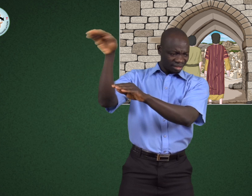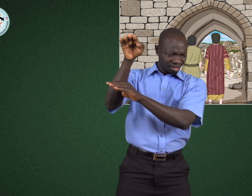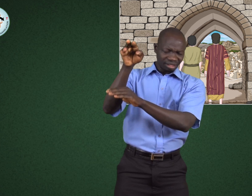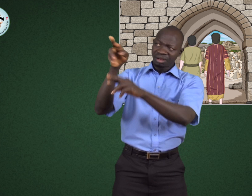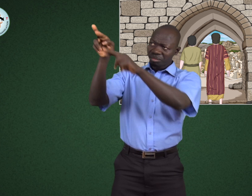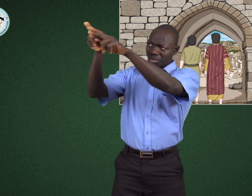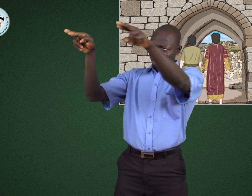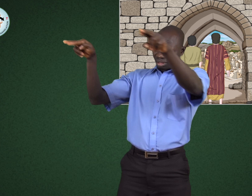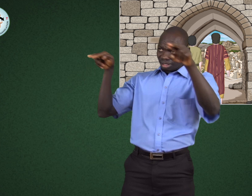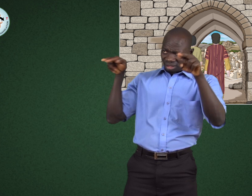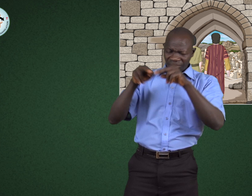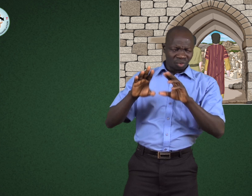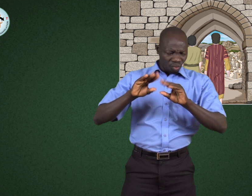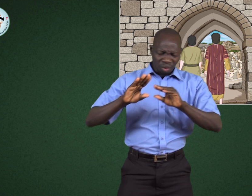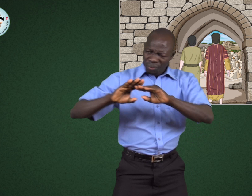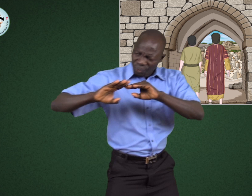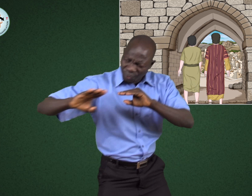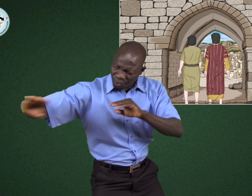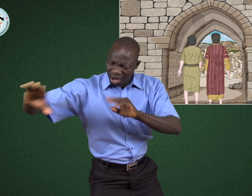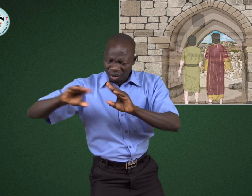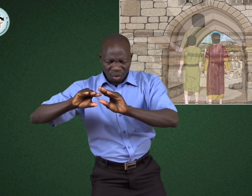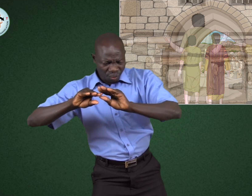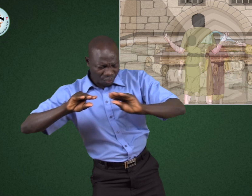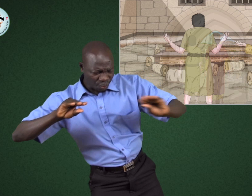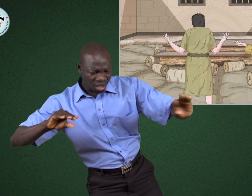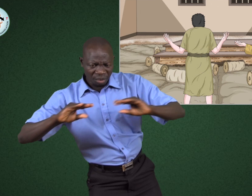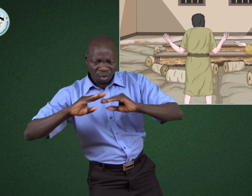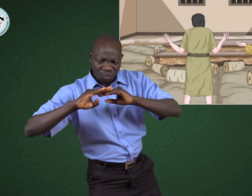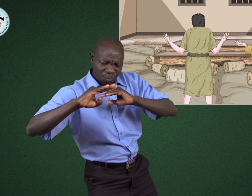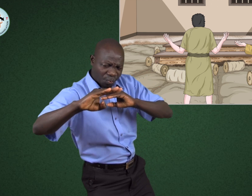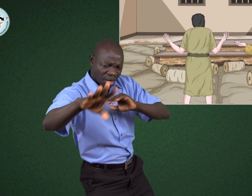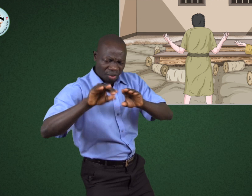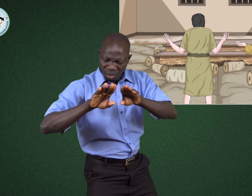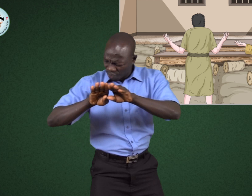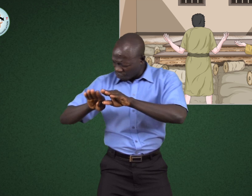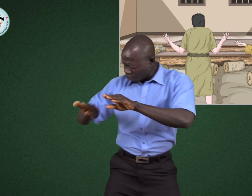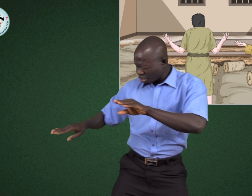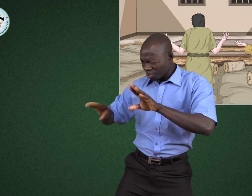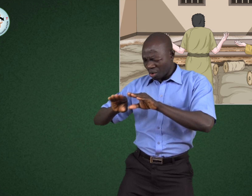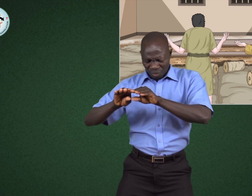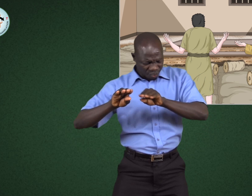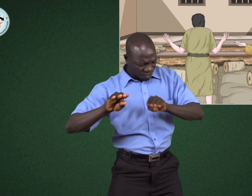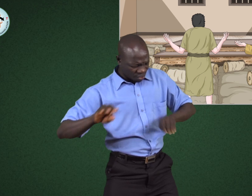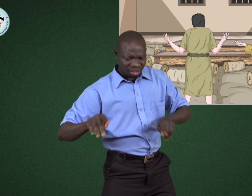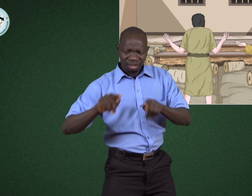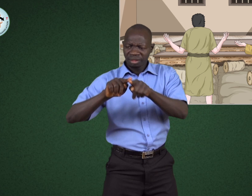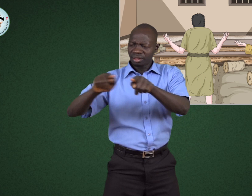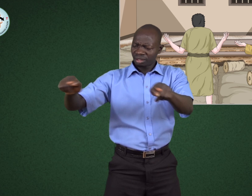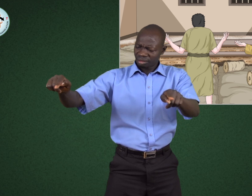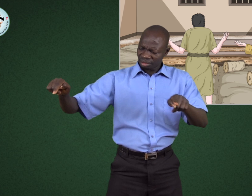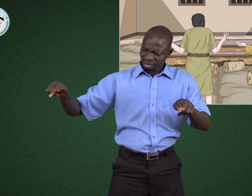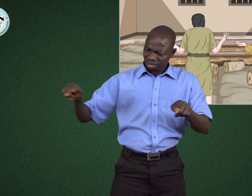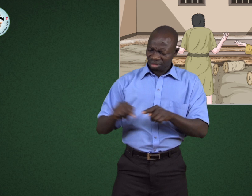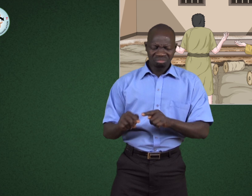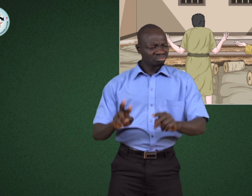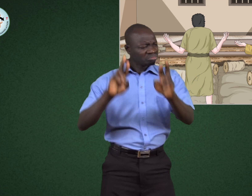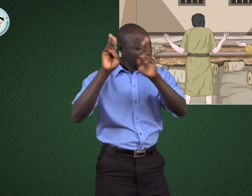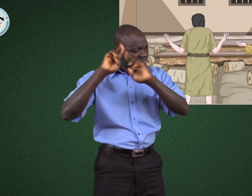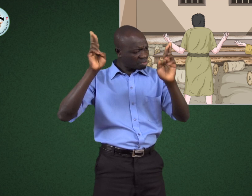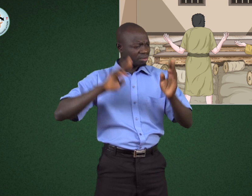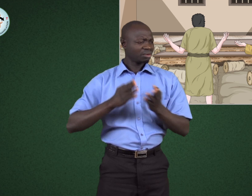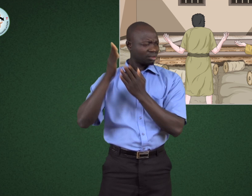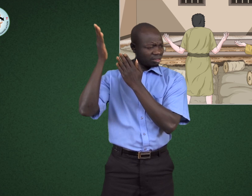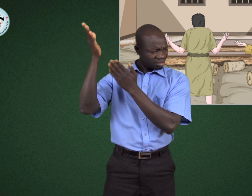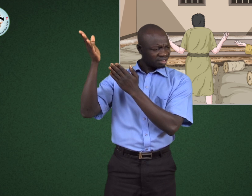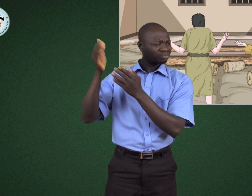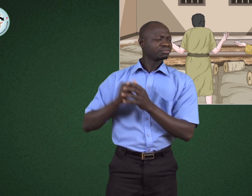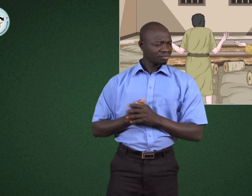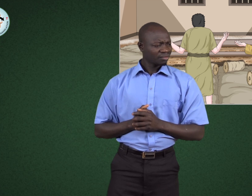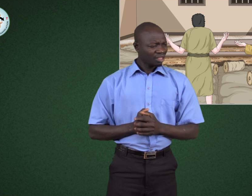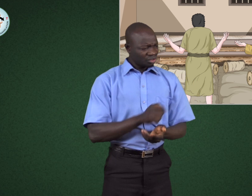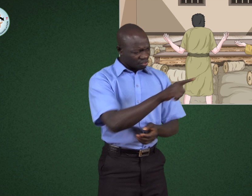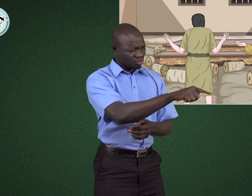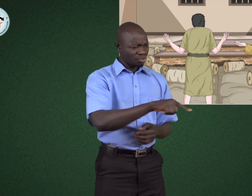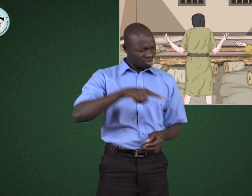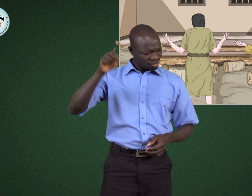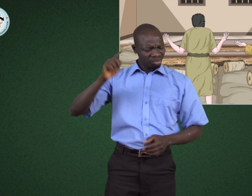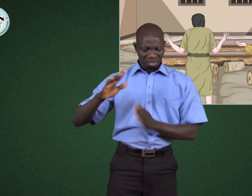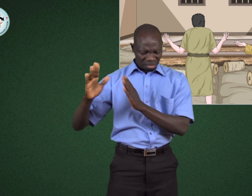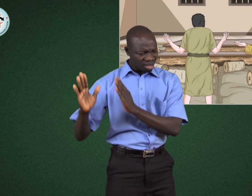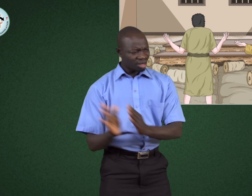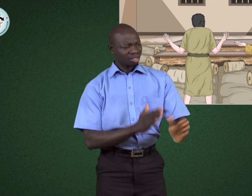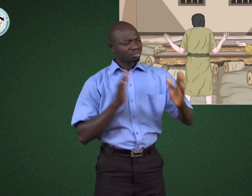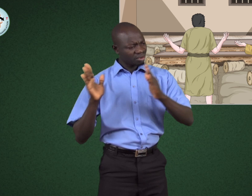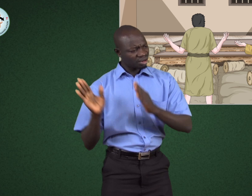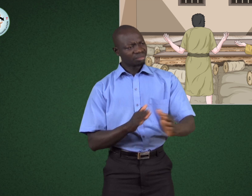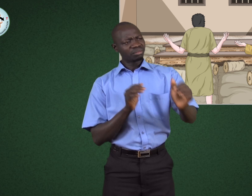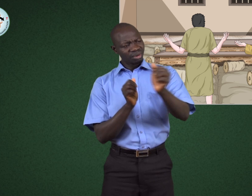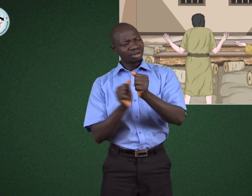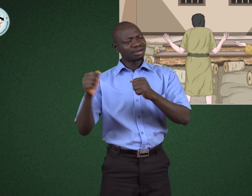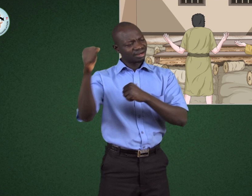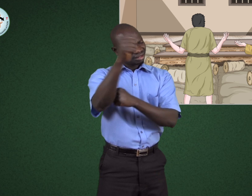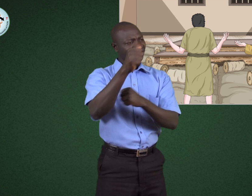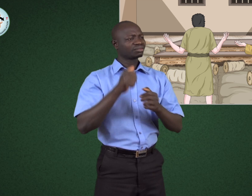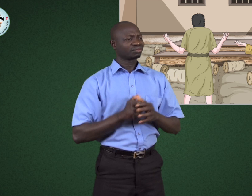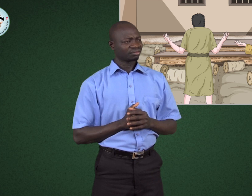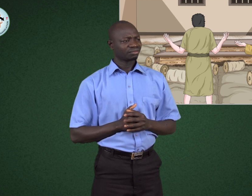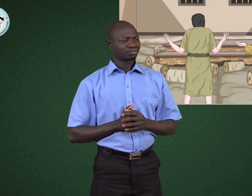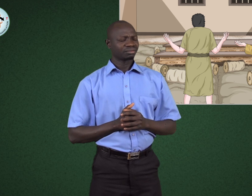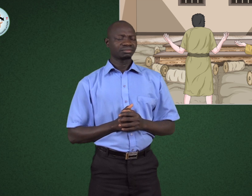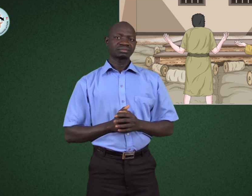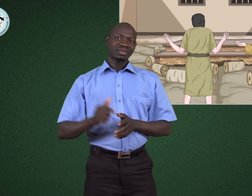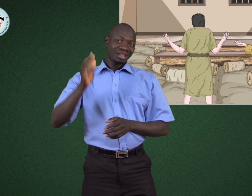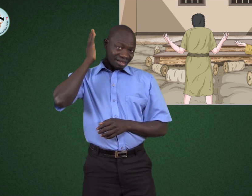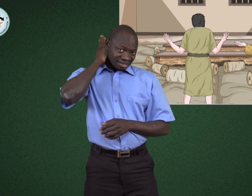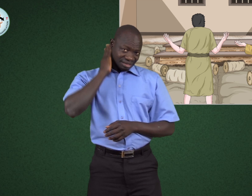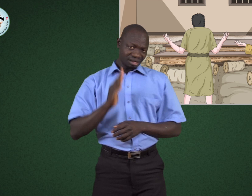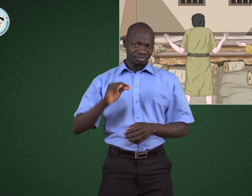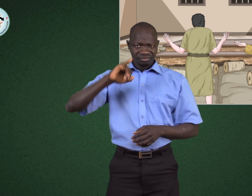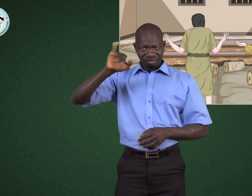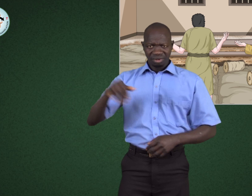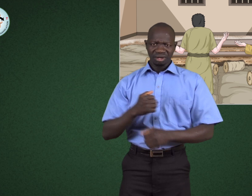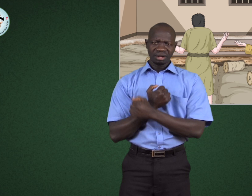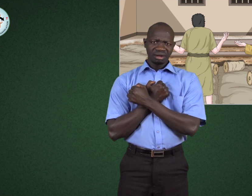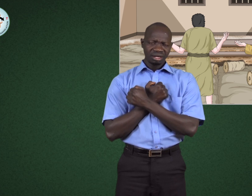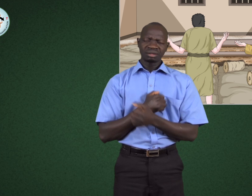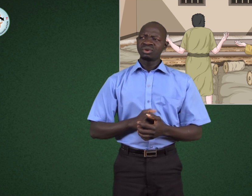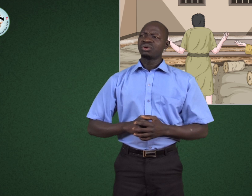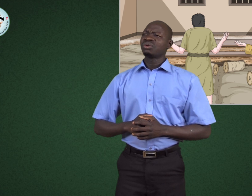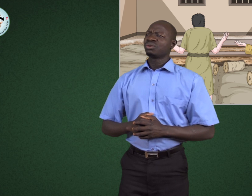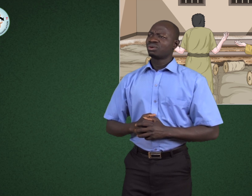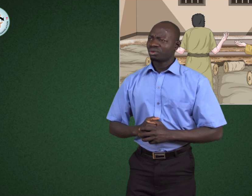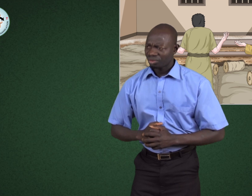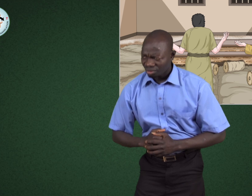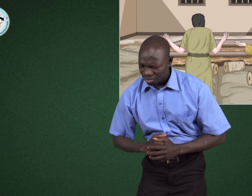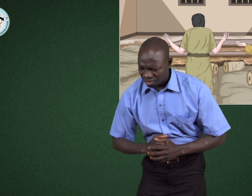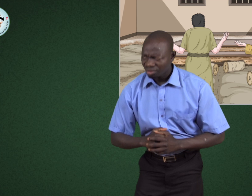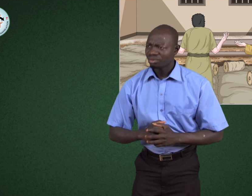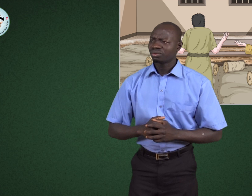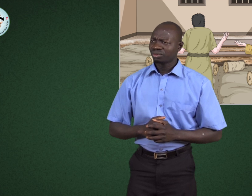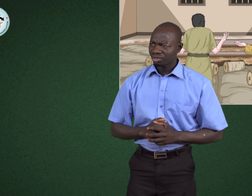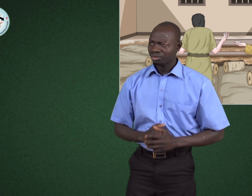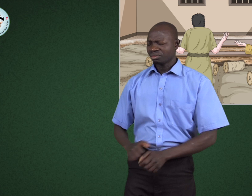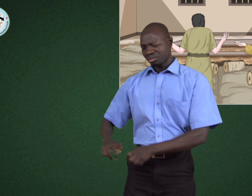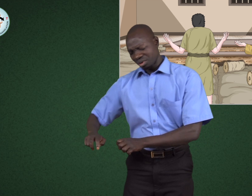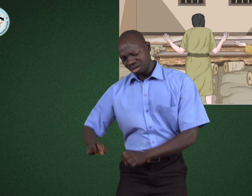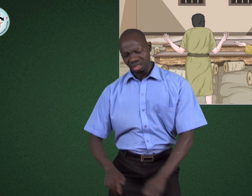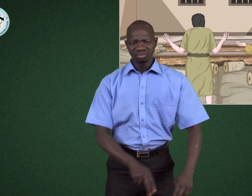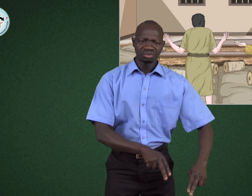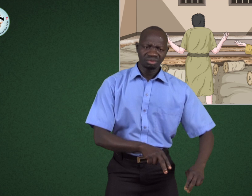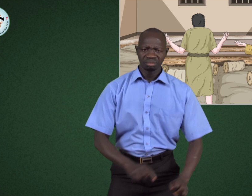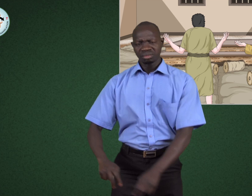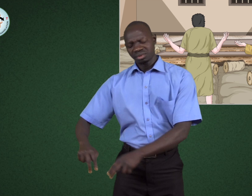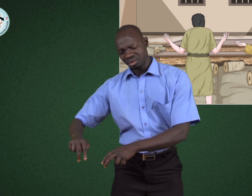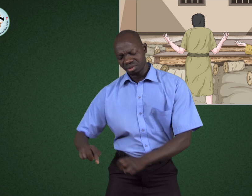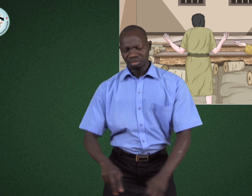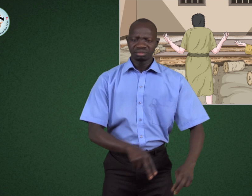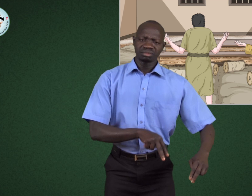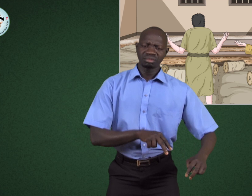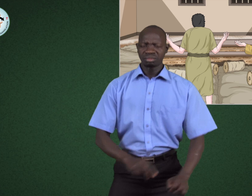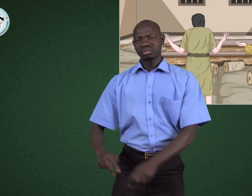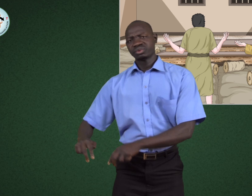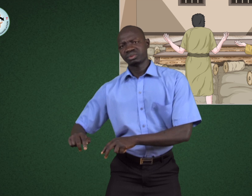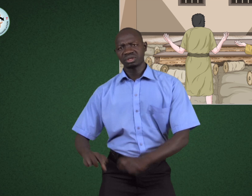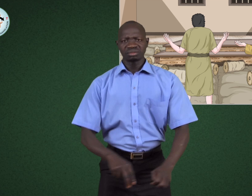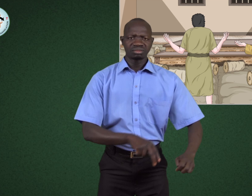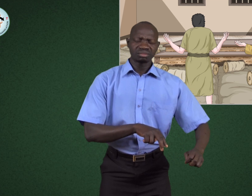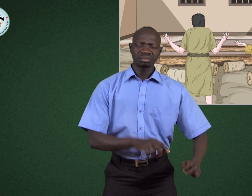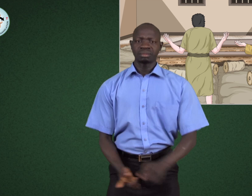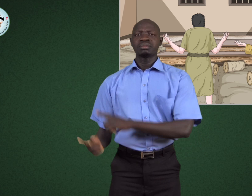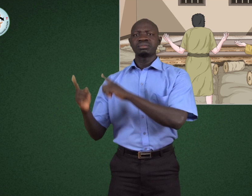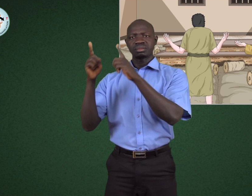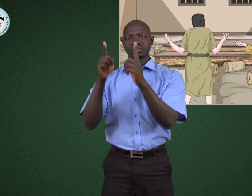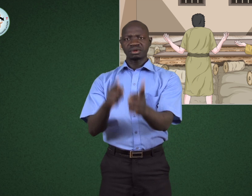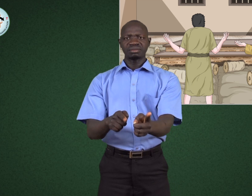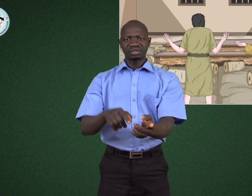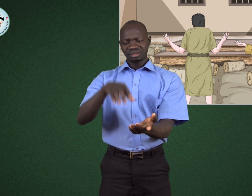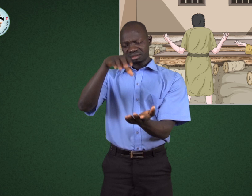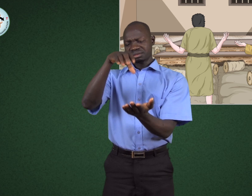And he will show you a large upper room, already furnished.